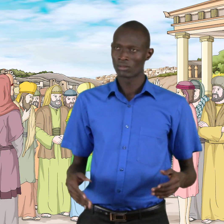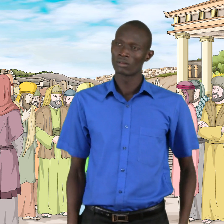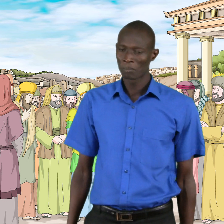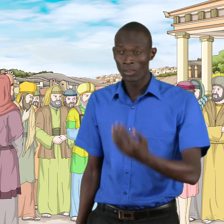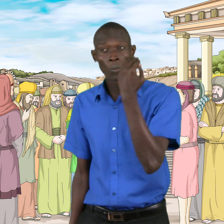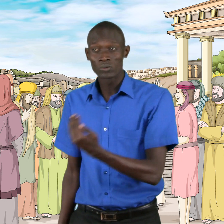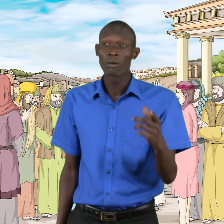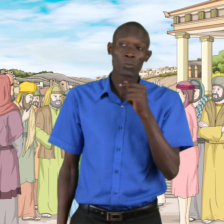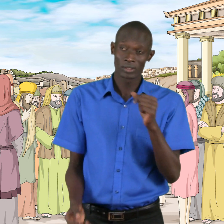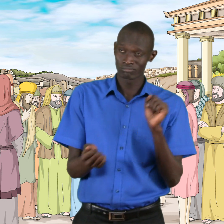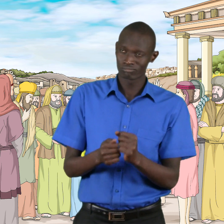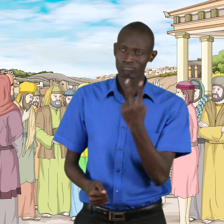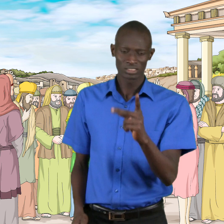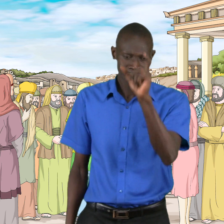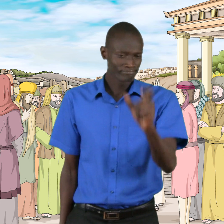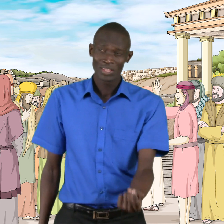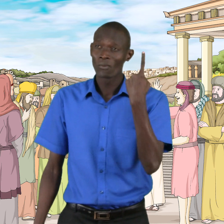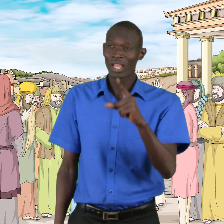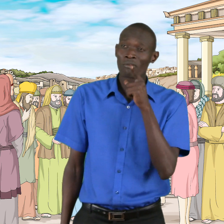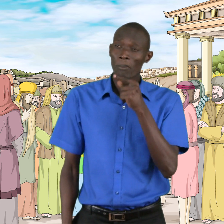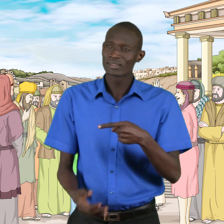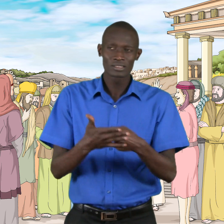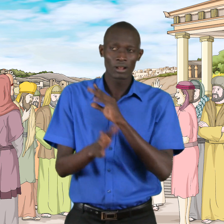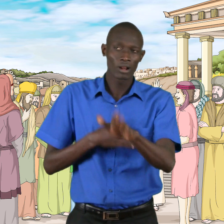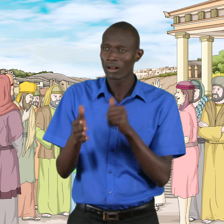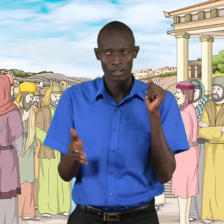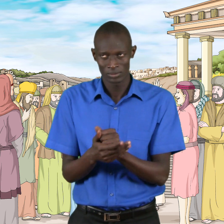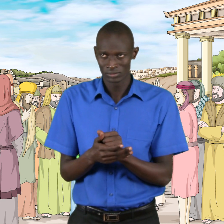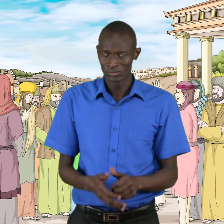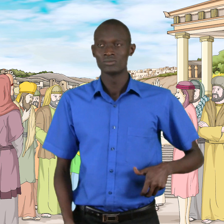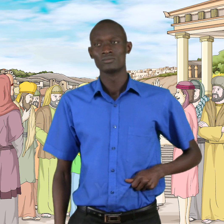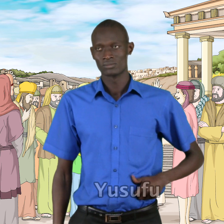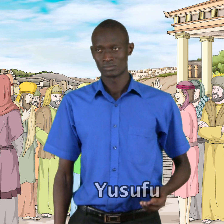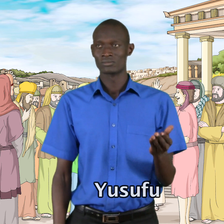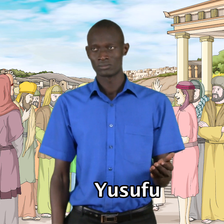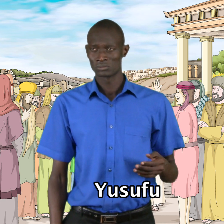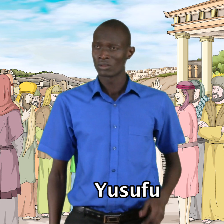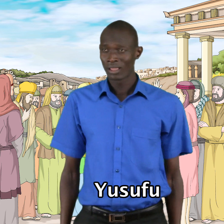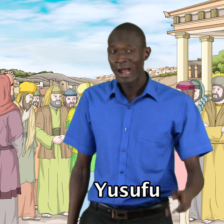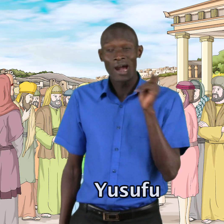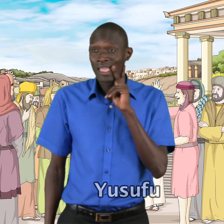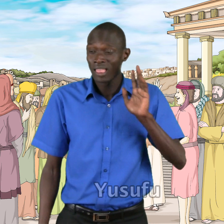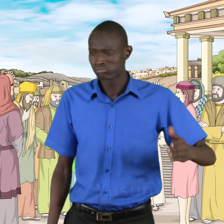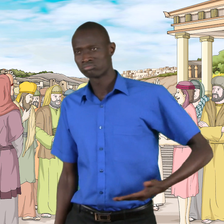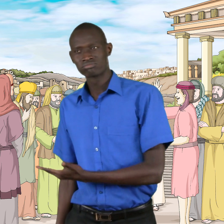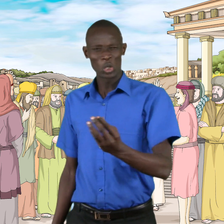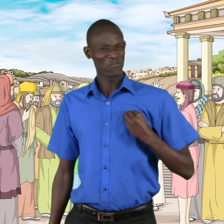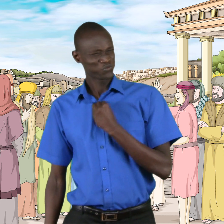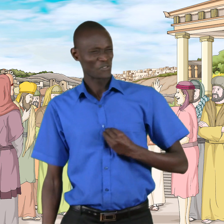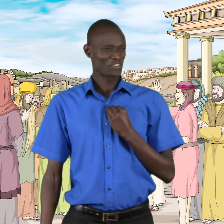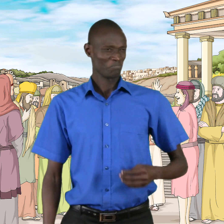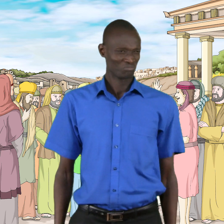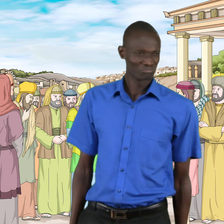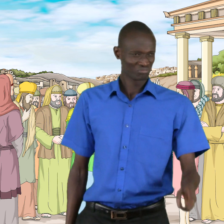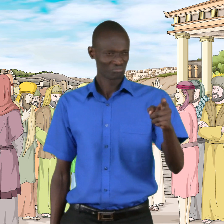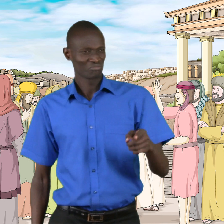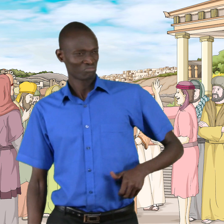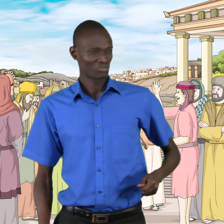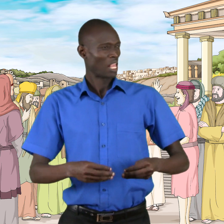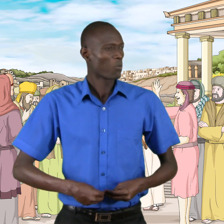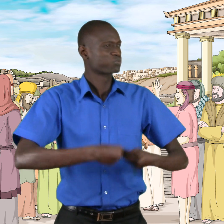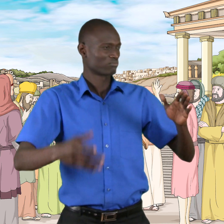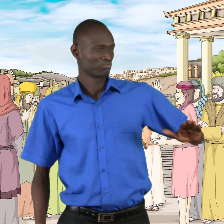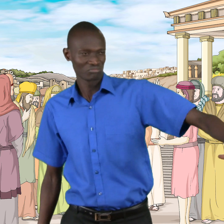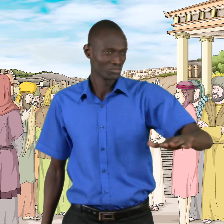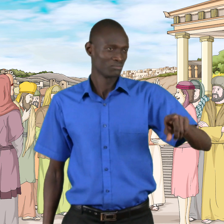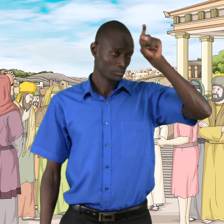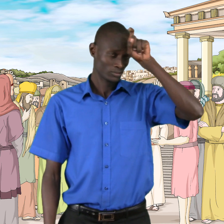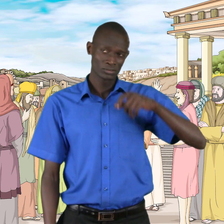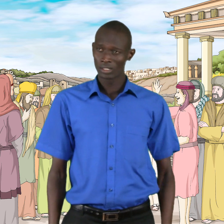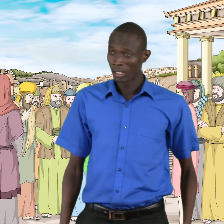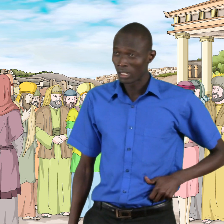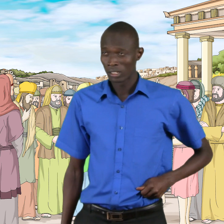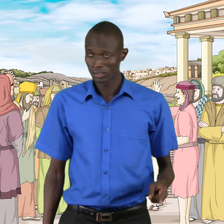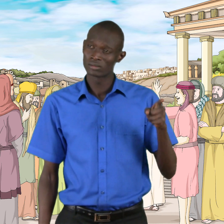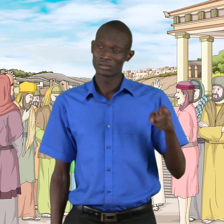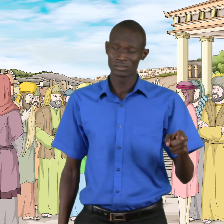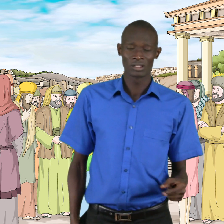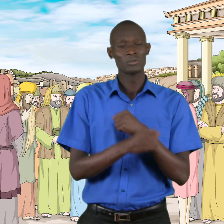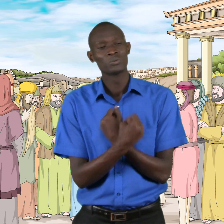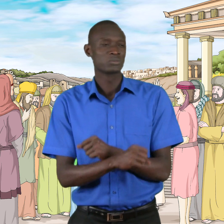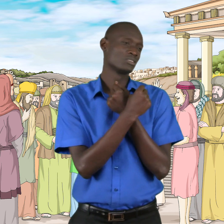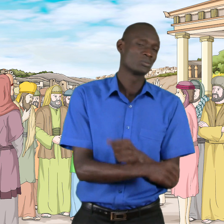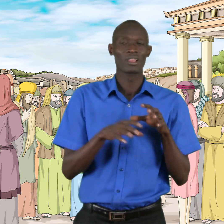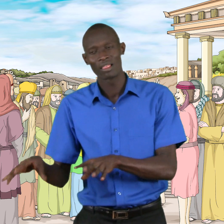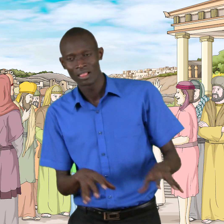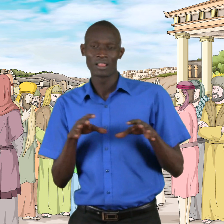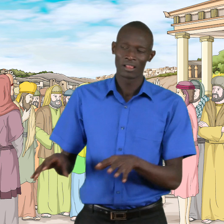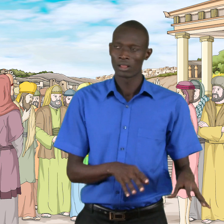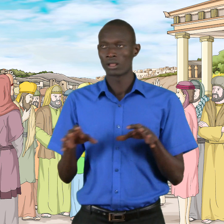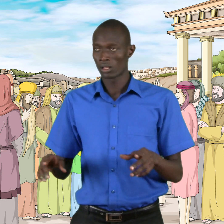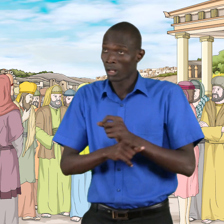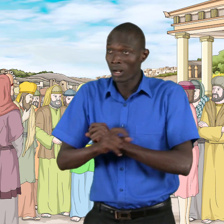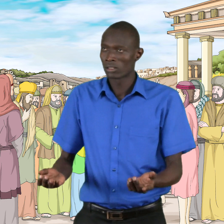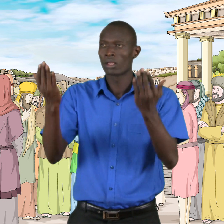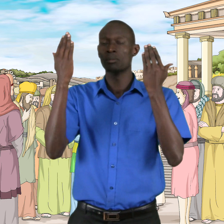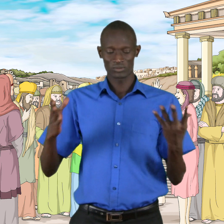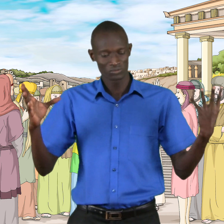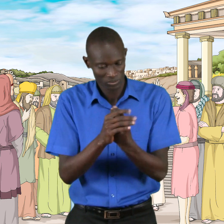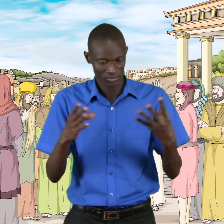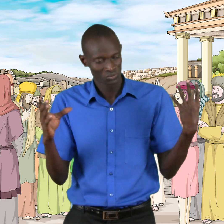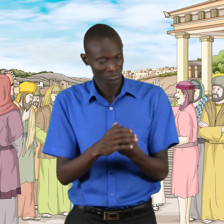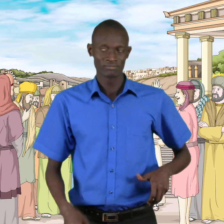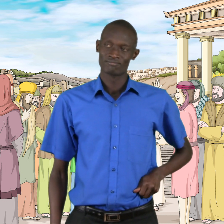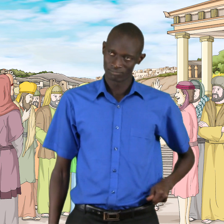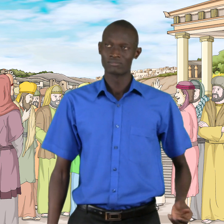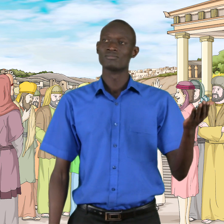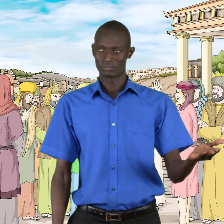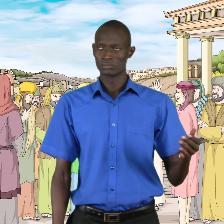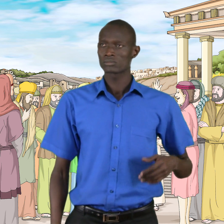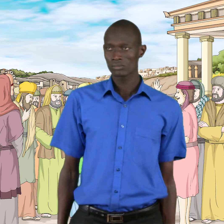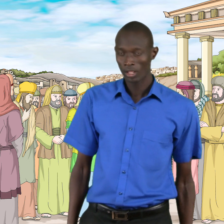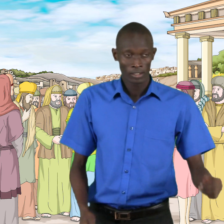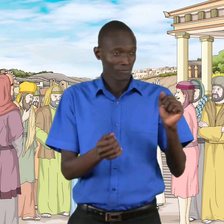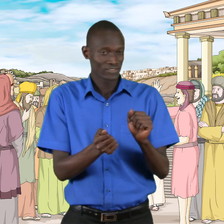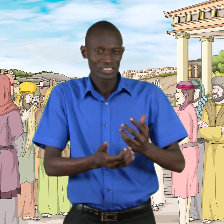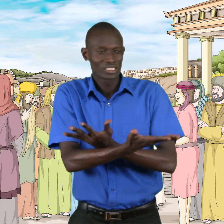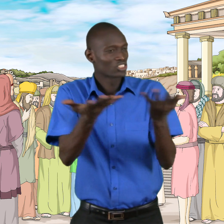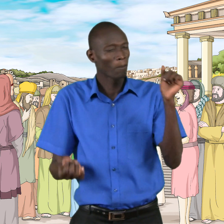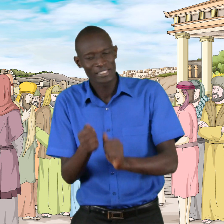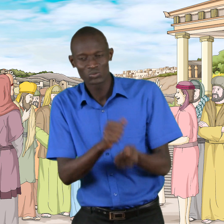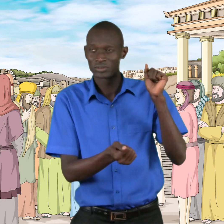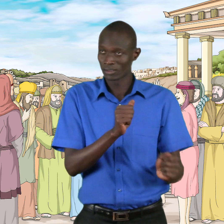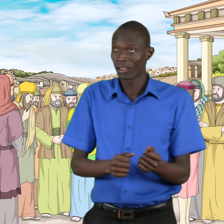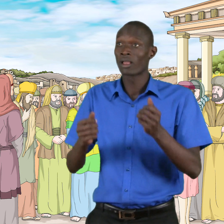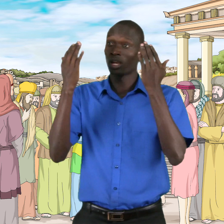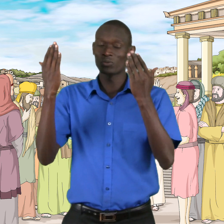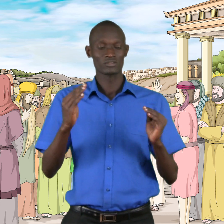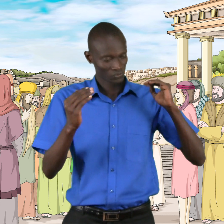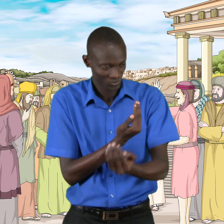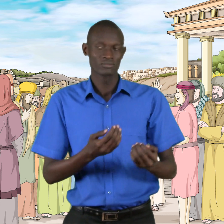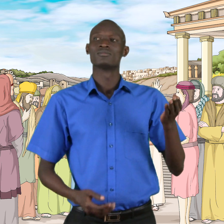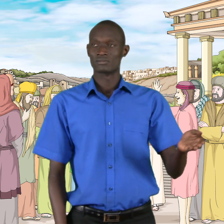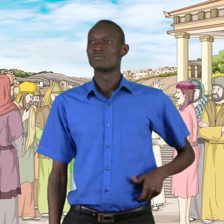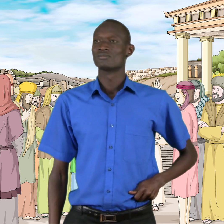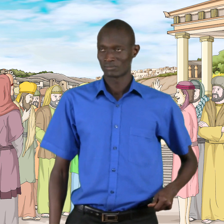But God was with him and rescued him from all his troubles.